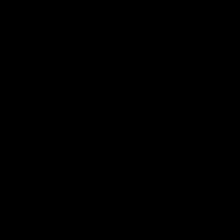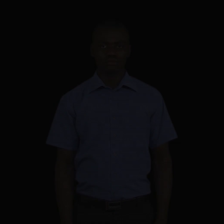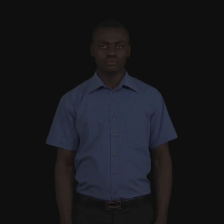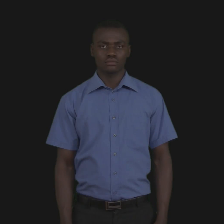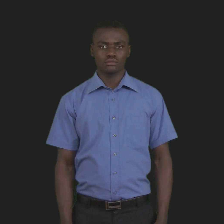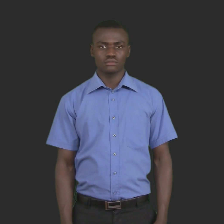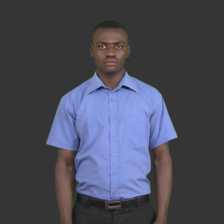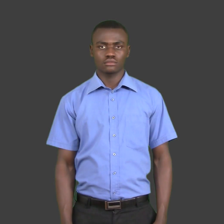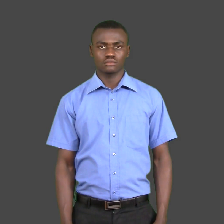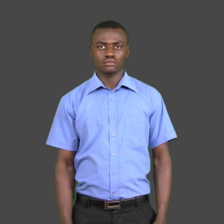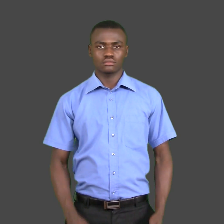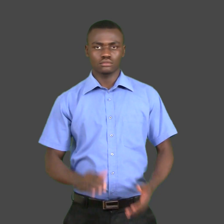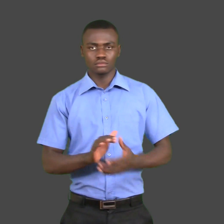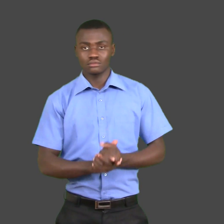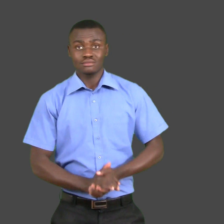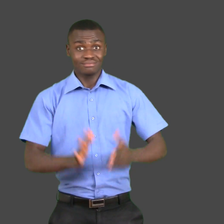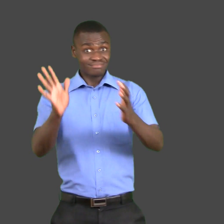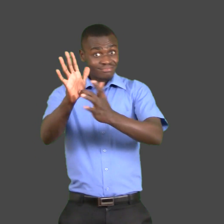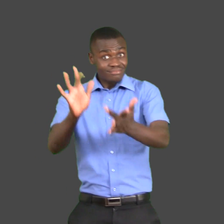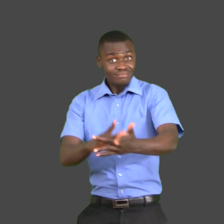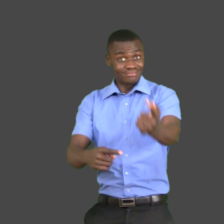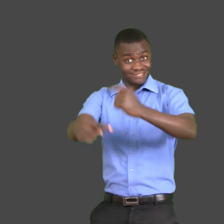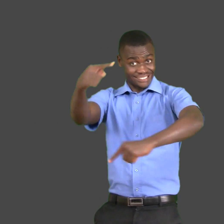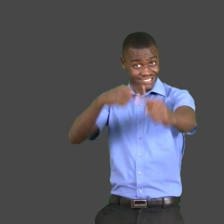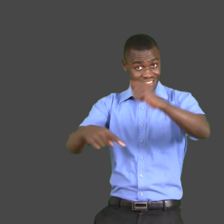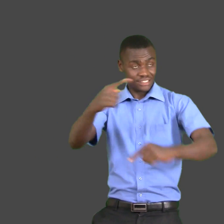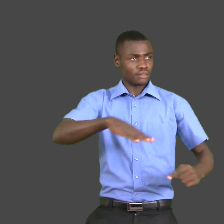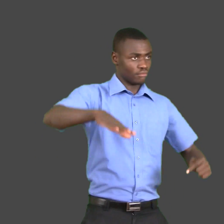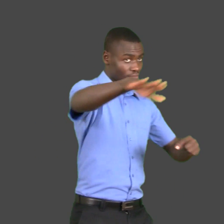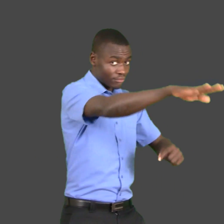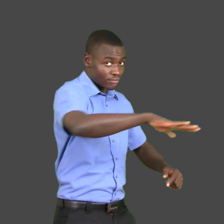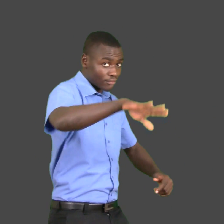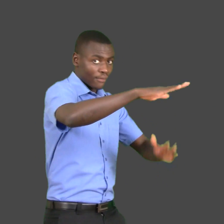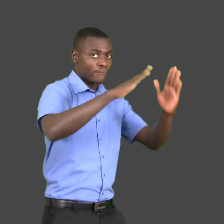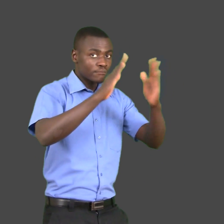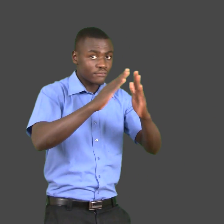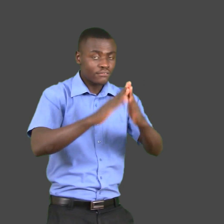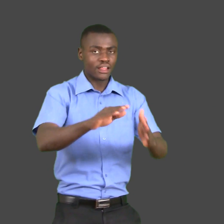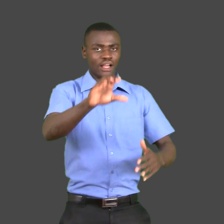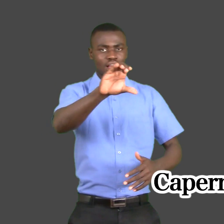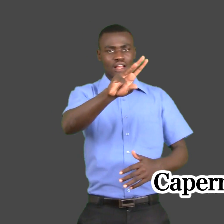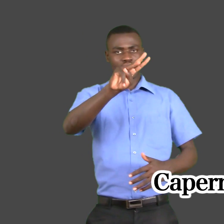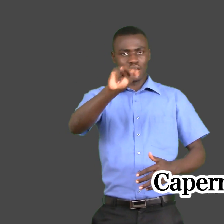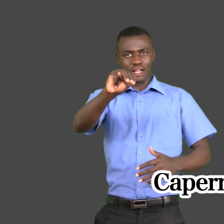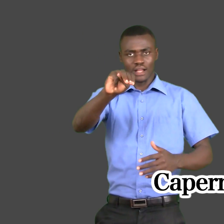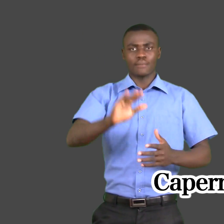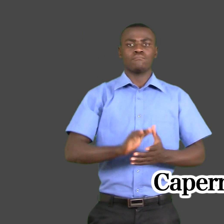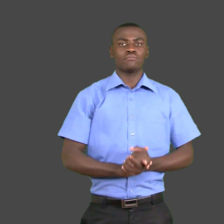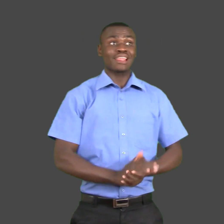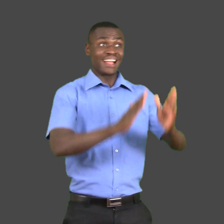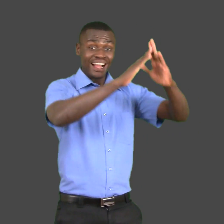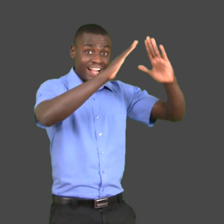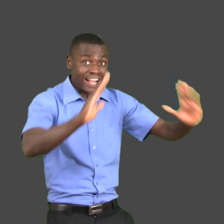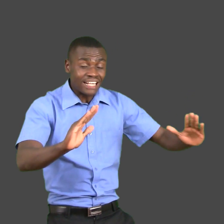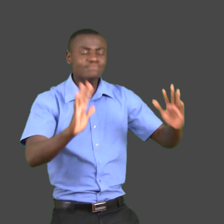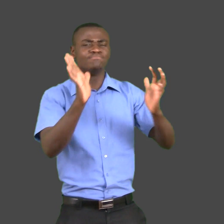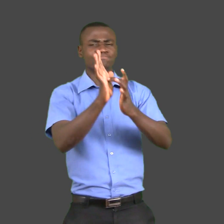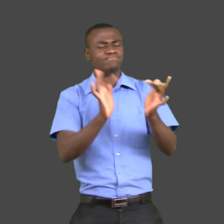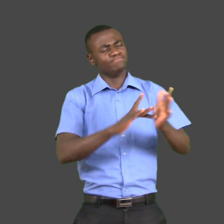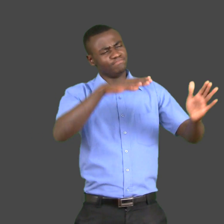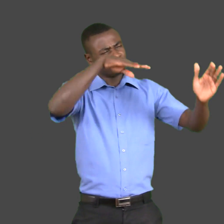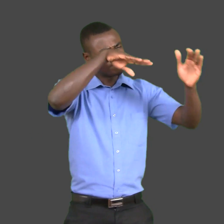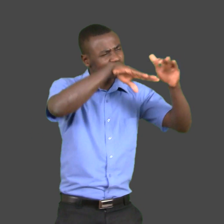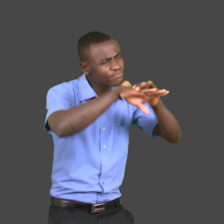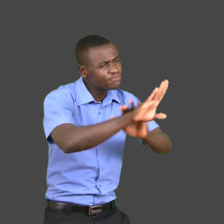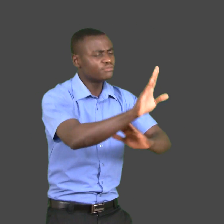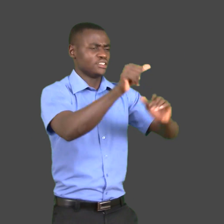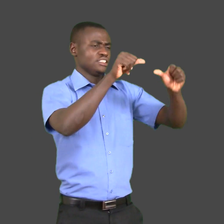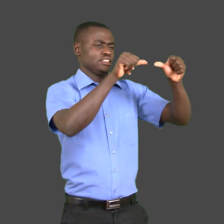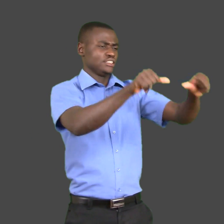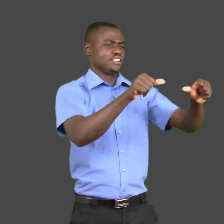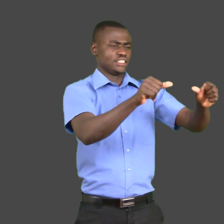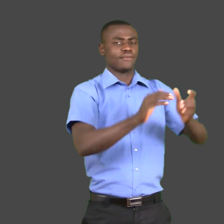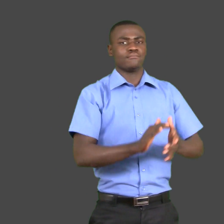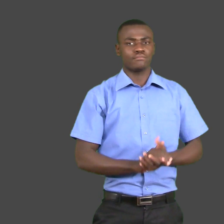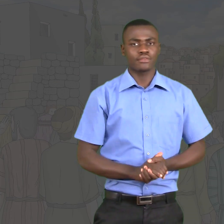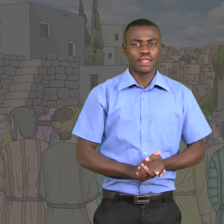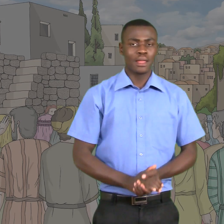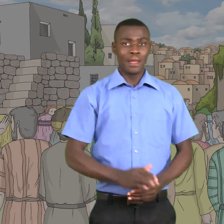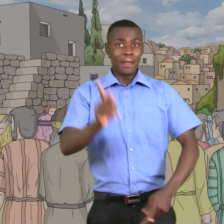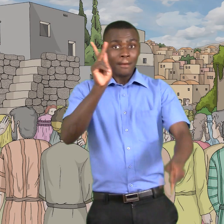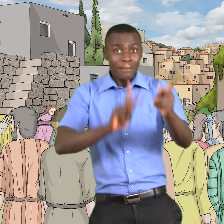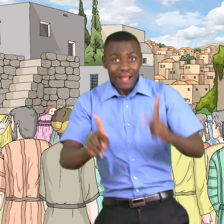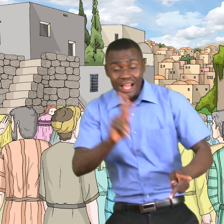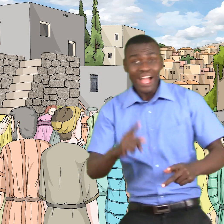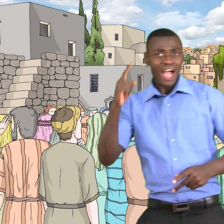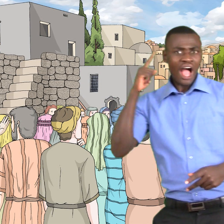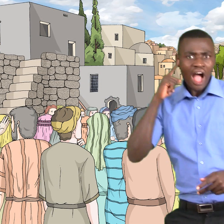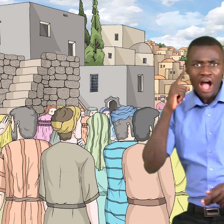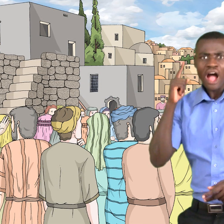A few days later Jesus went back to Capernaum.